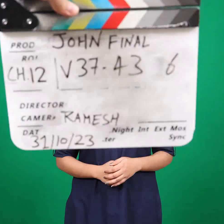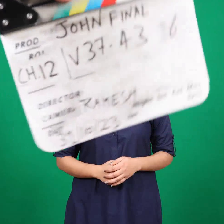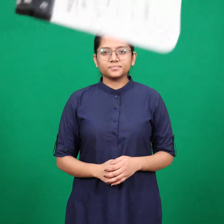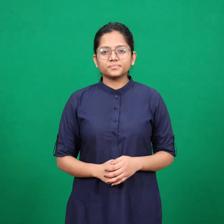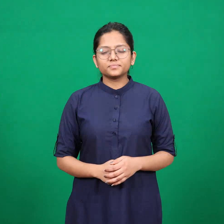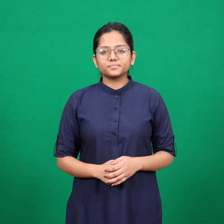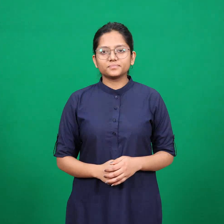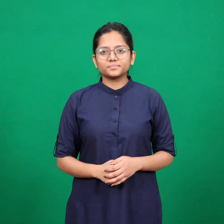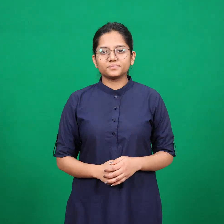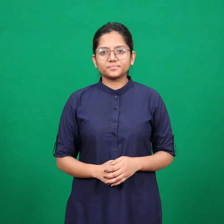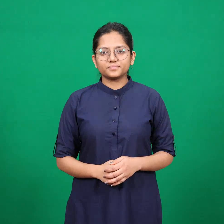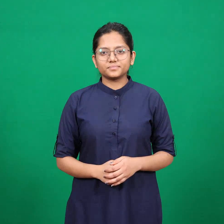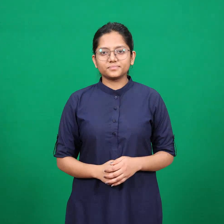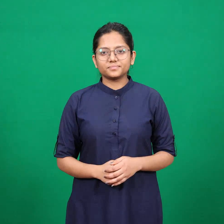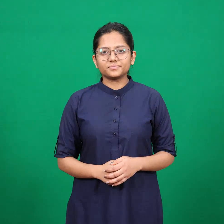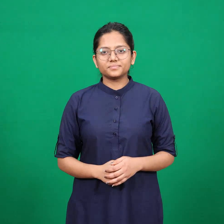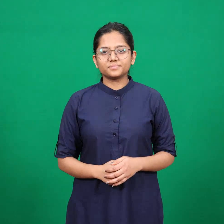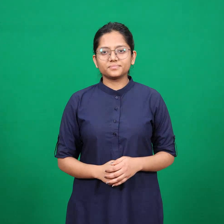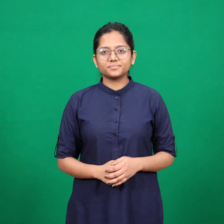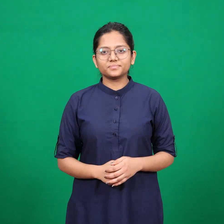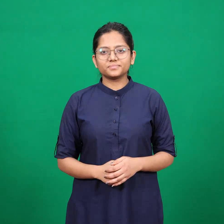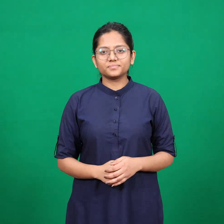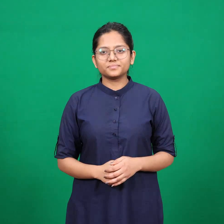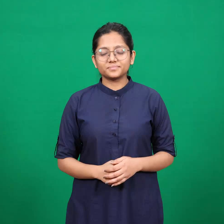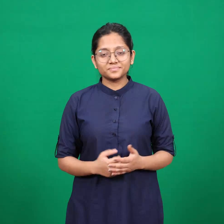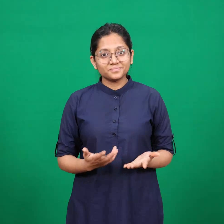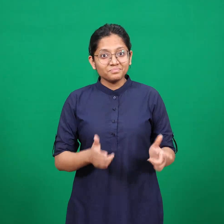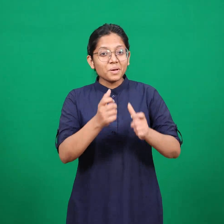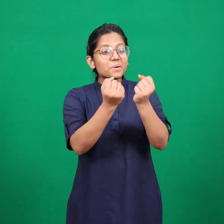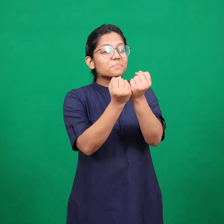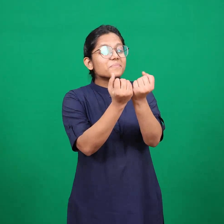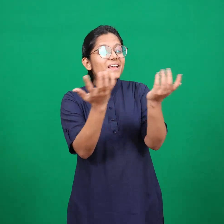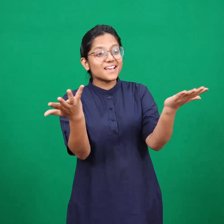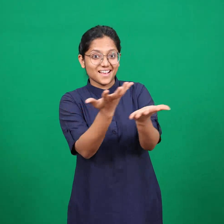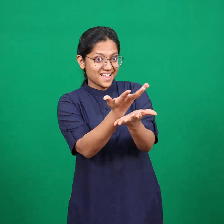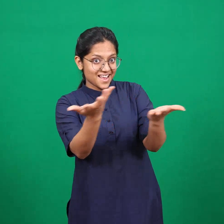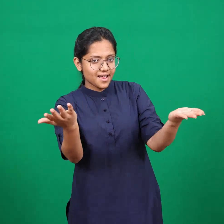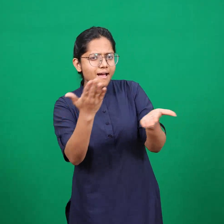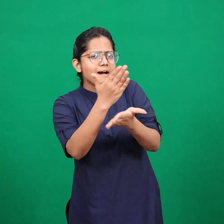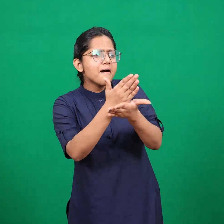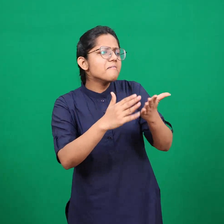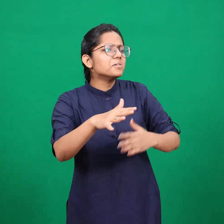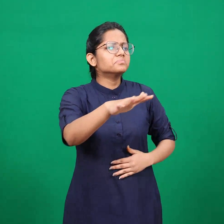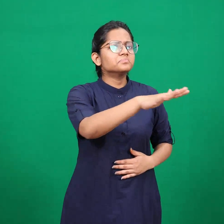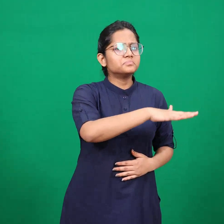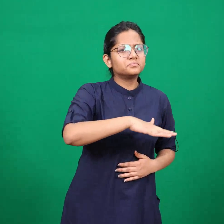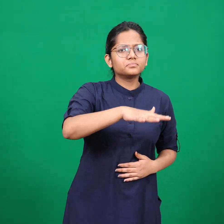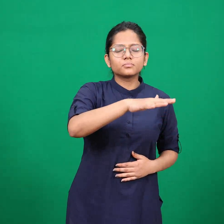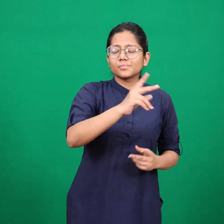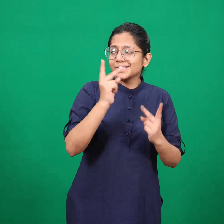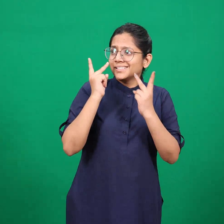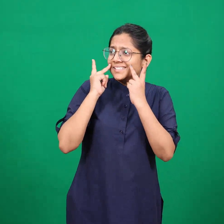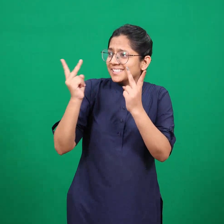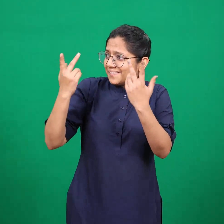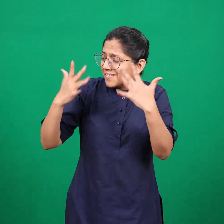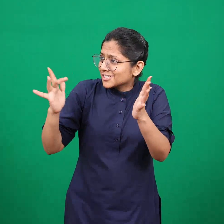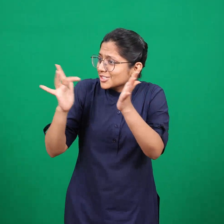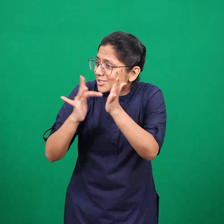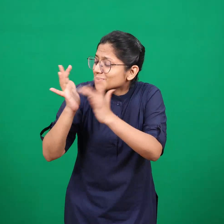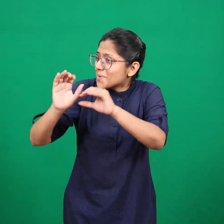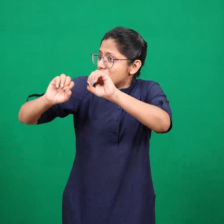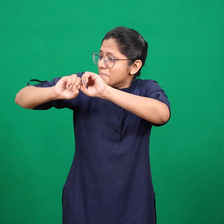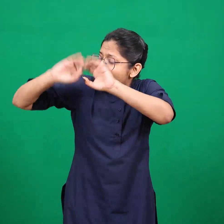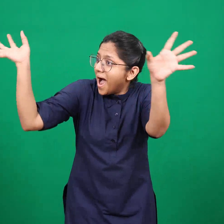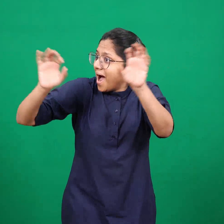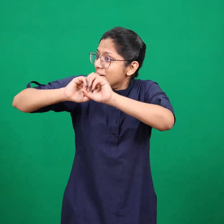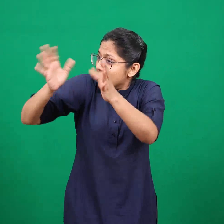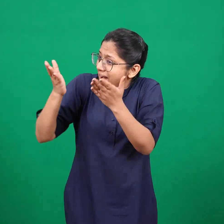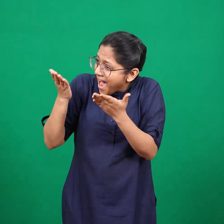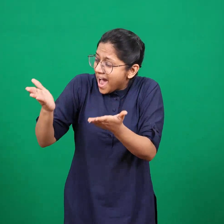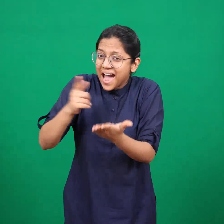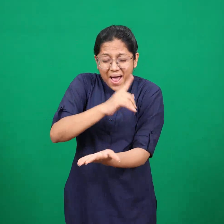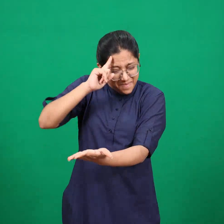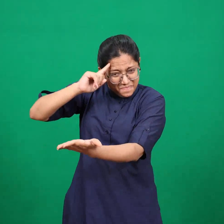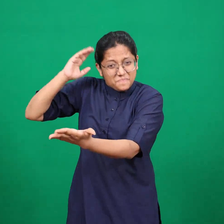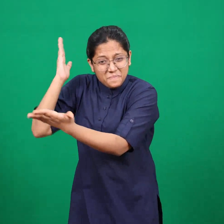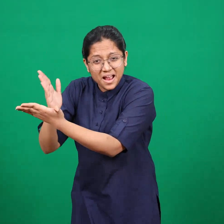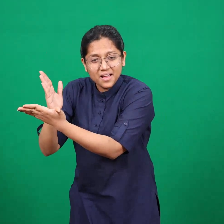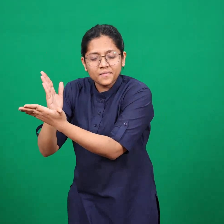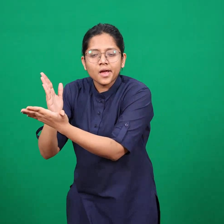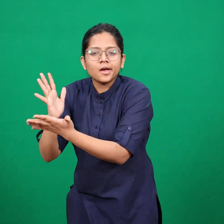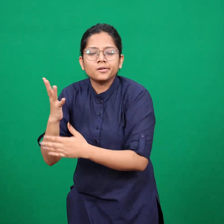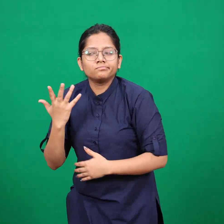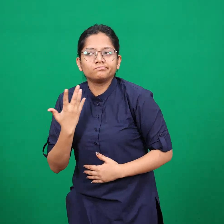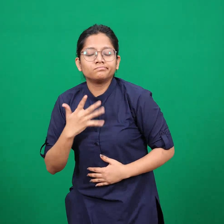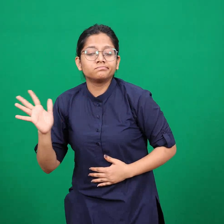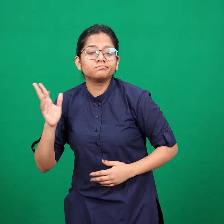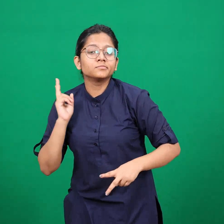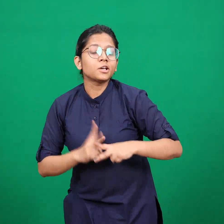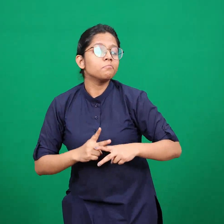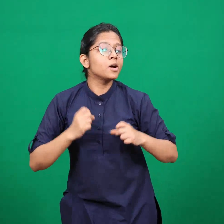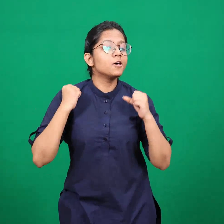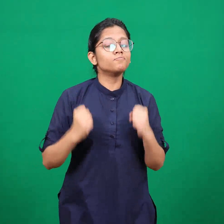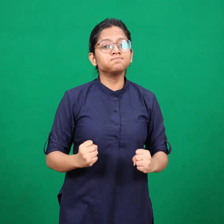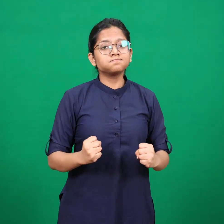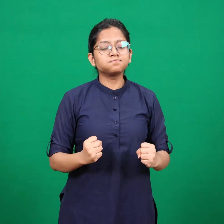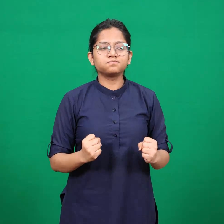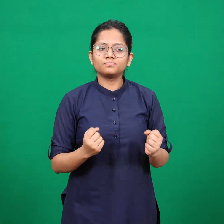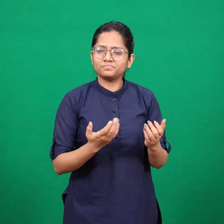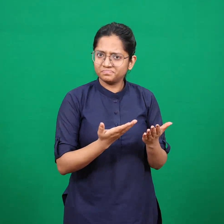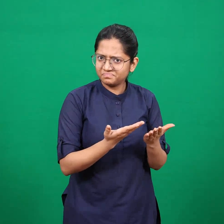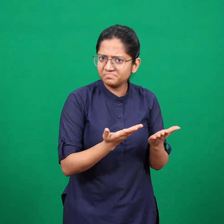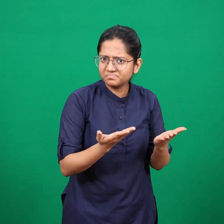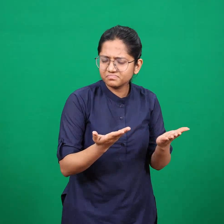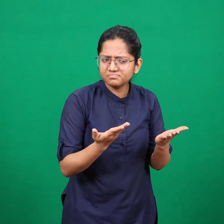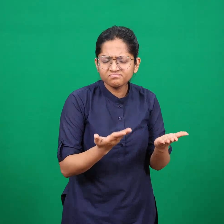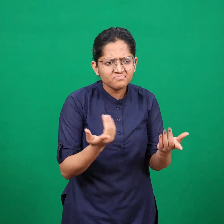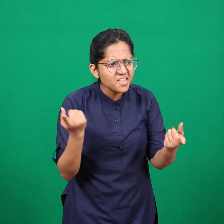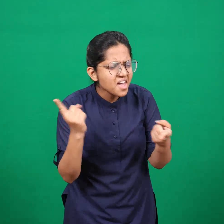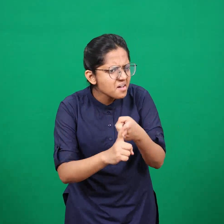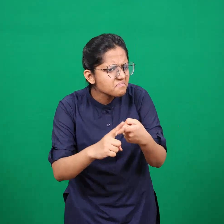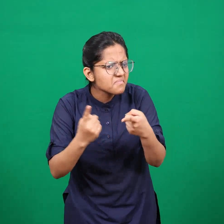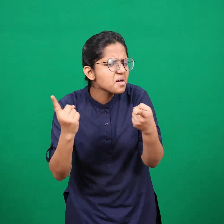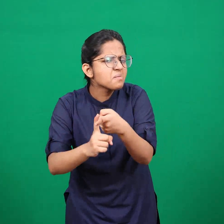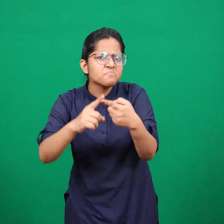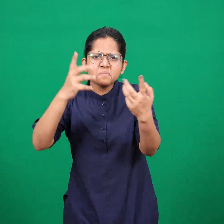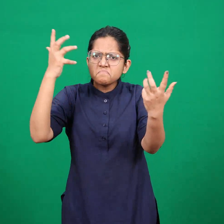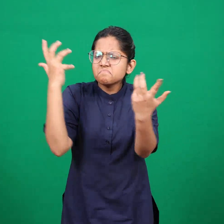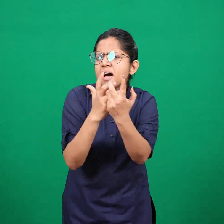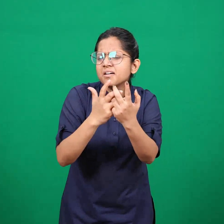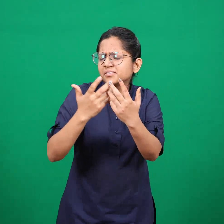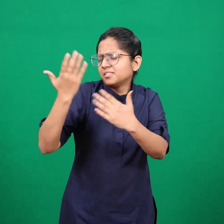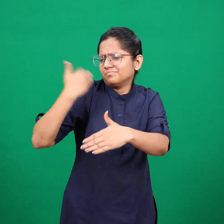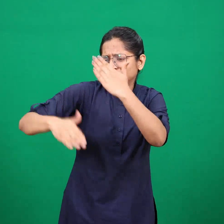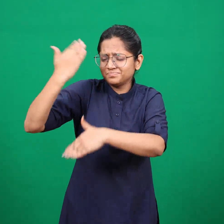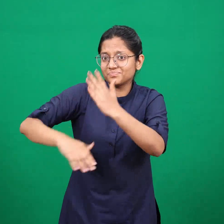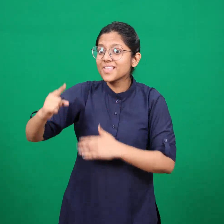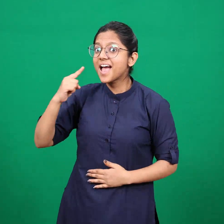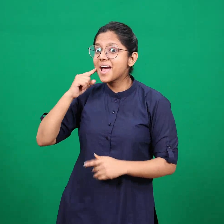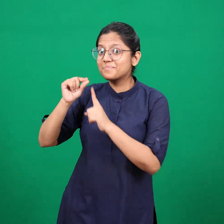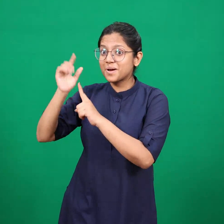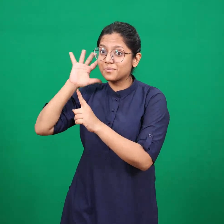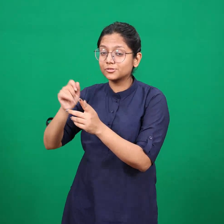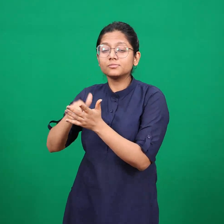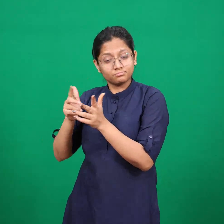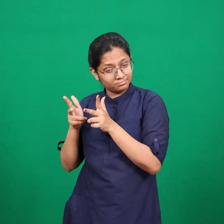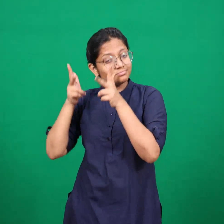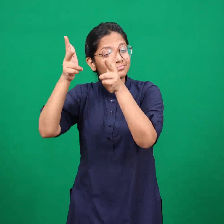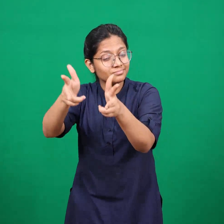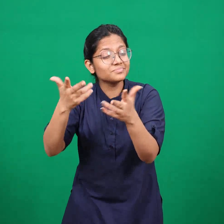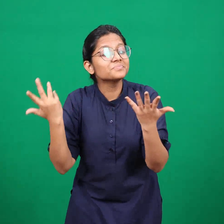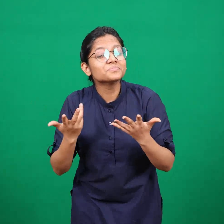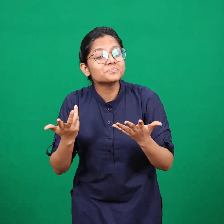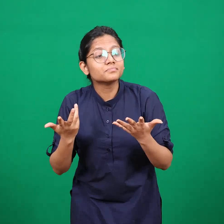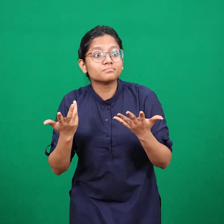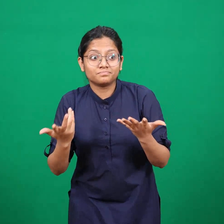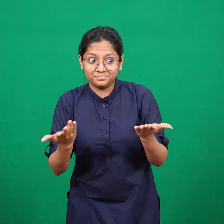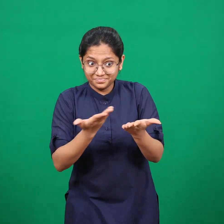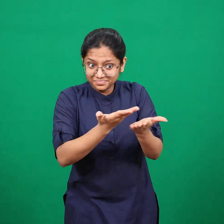Although Jesus had performed so many signs in their presence, they still did not believe in Him.